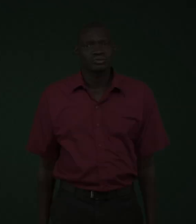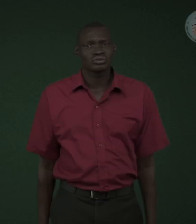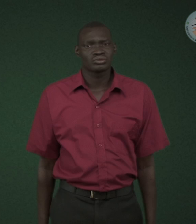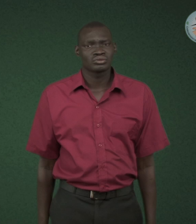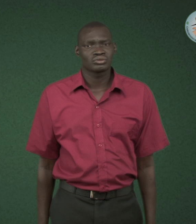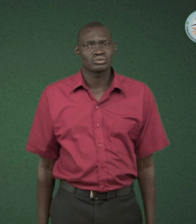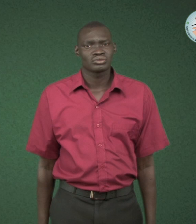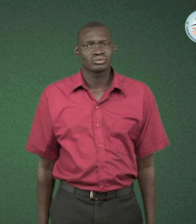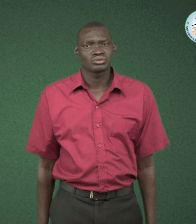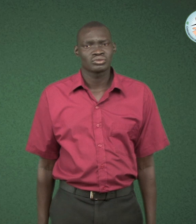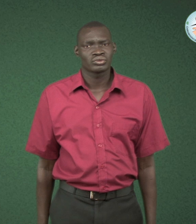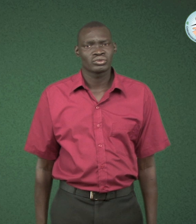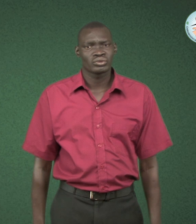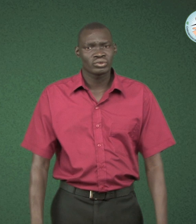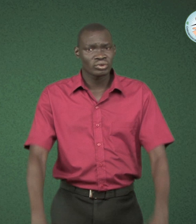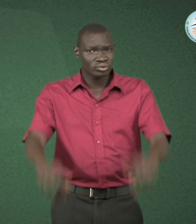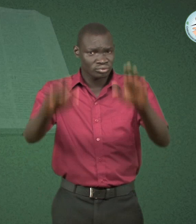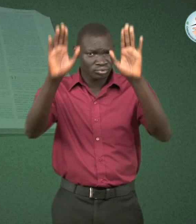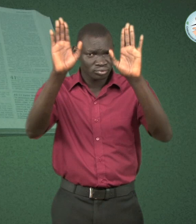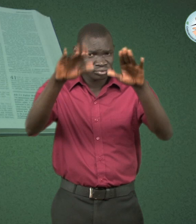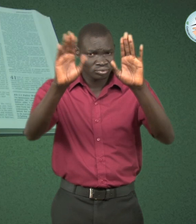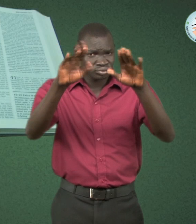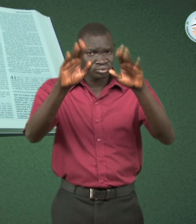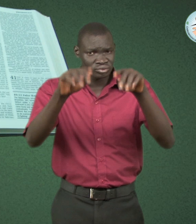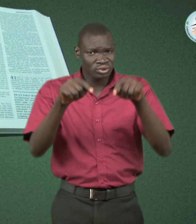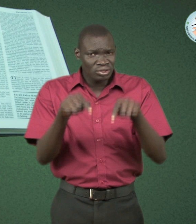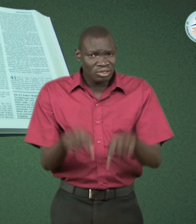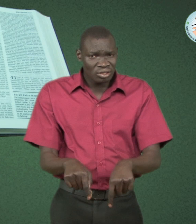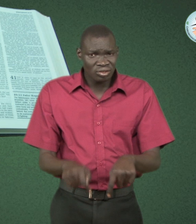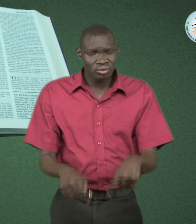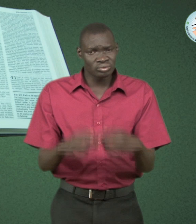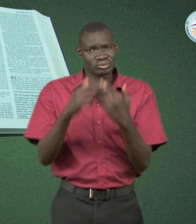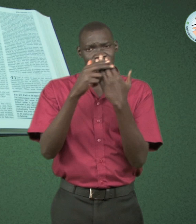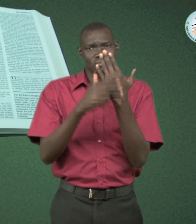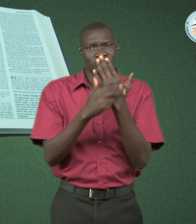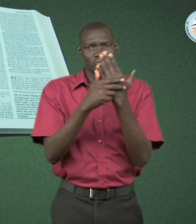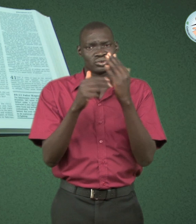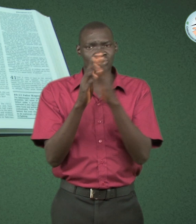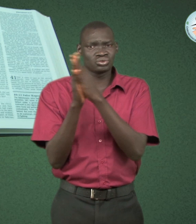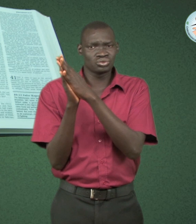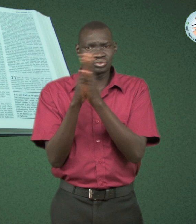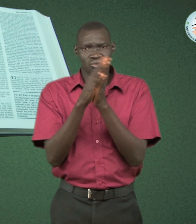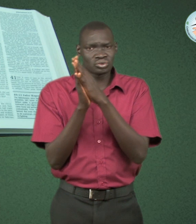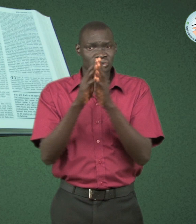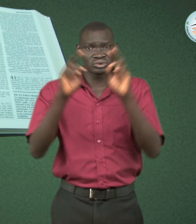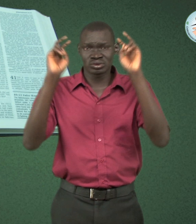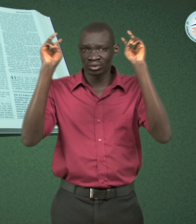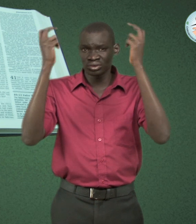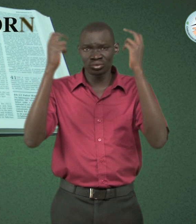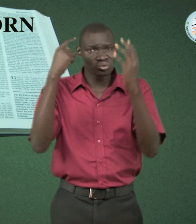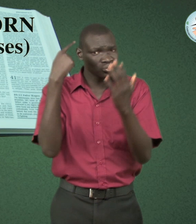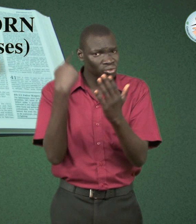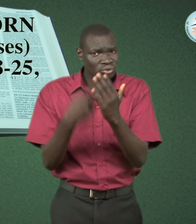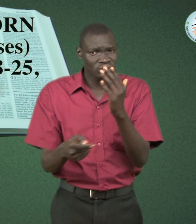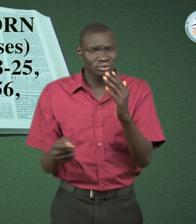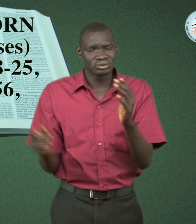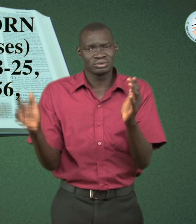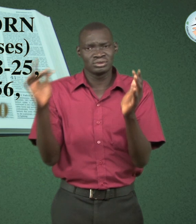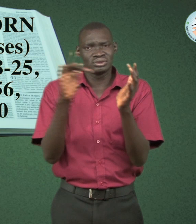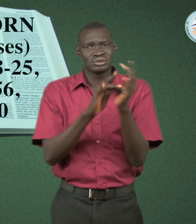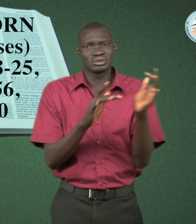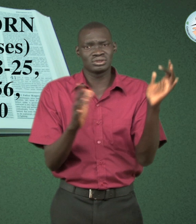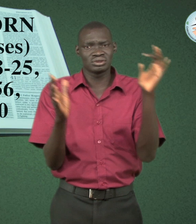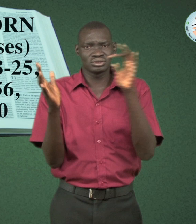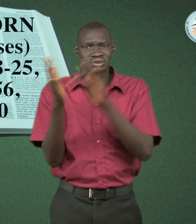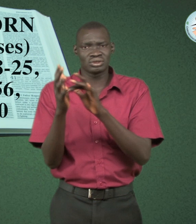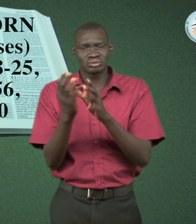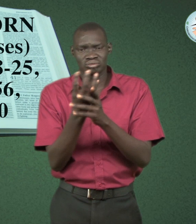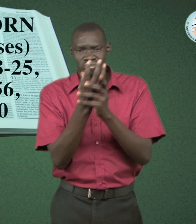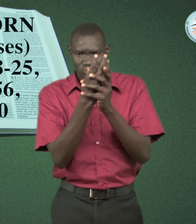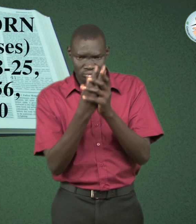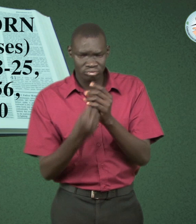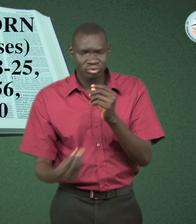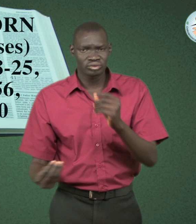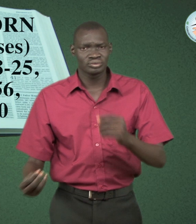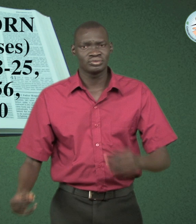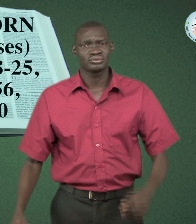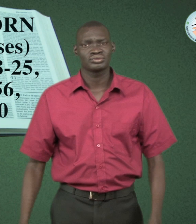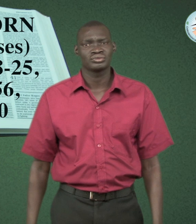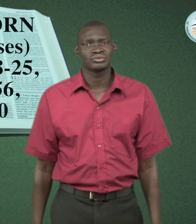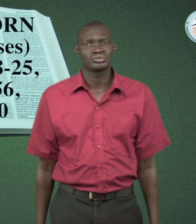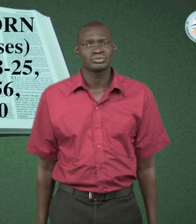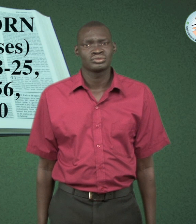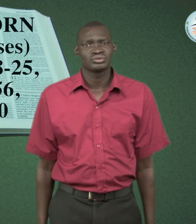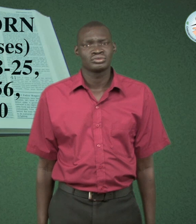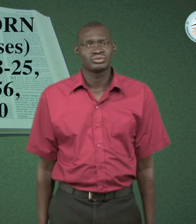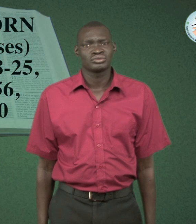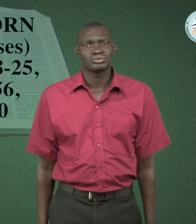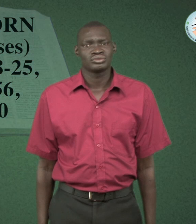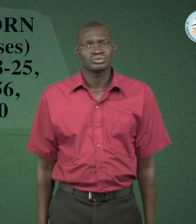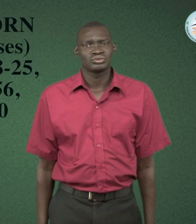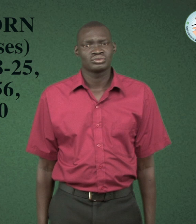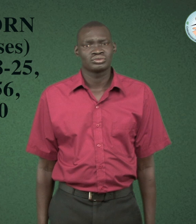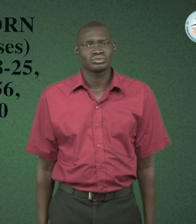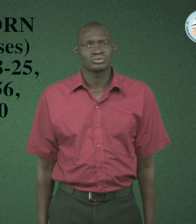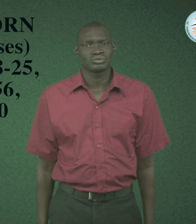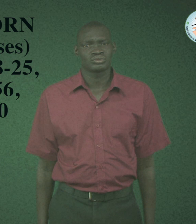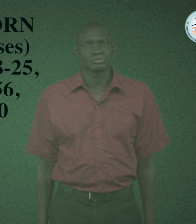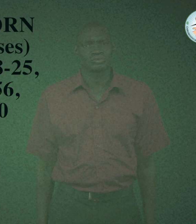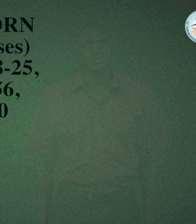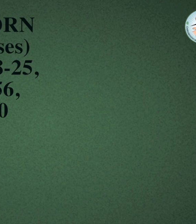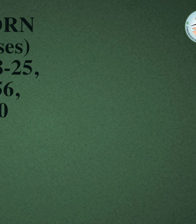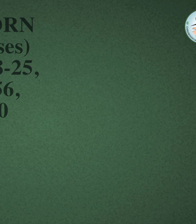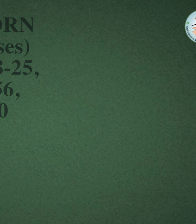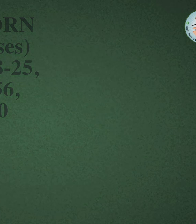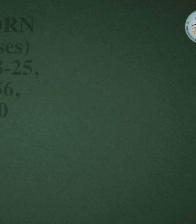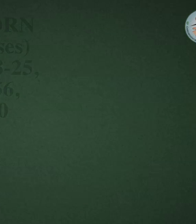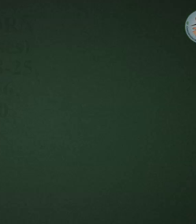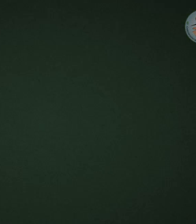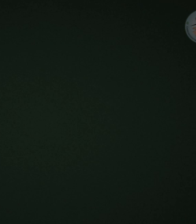Jesus is born